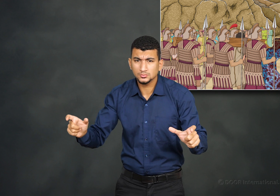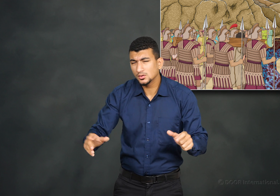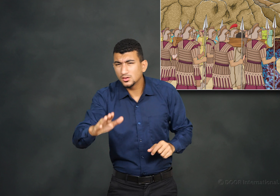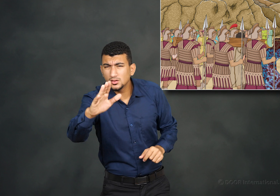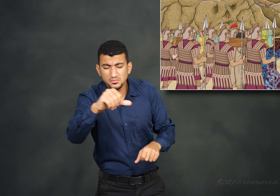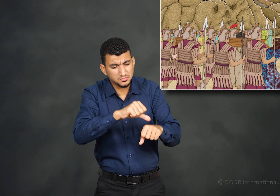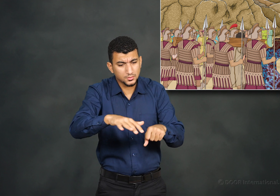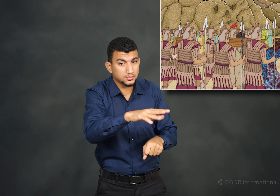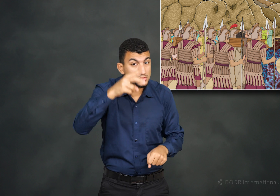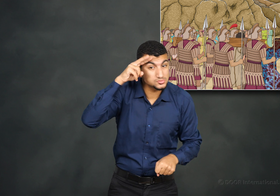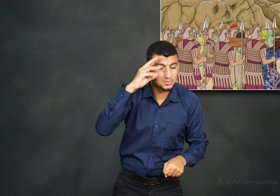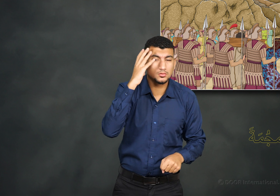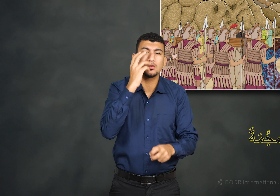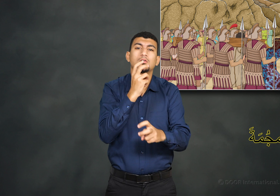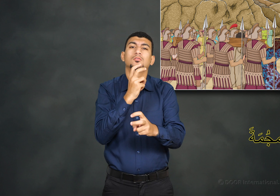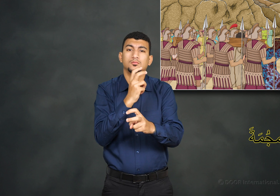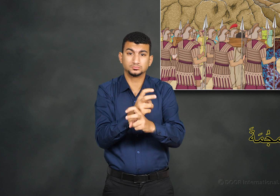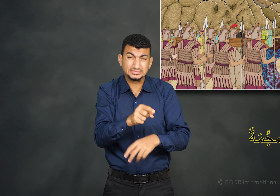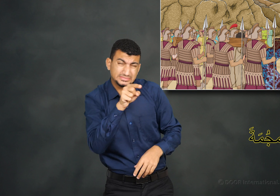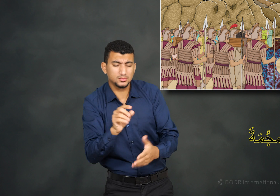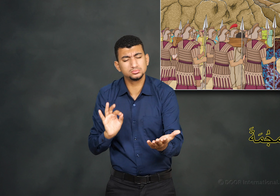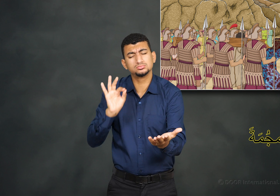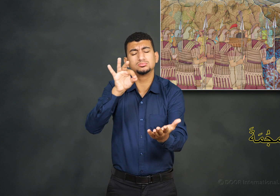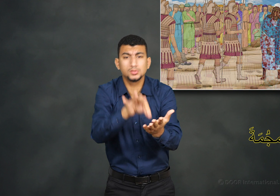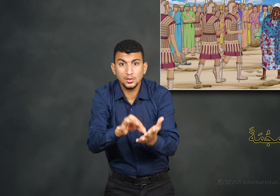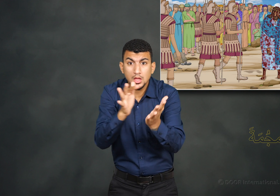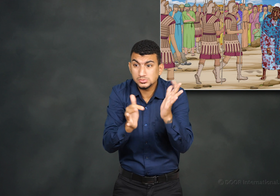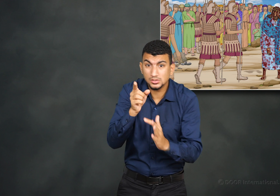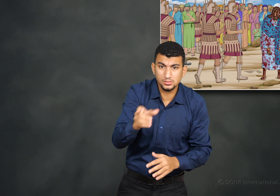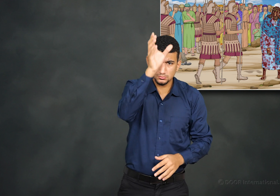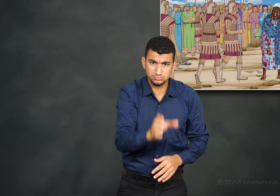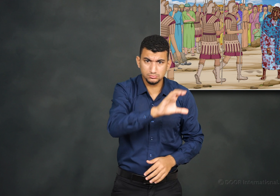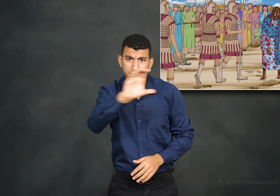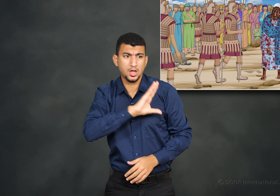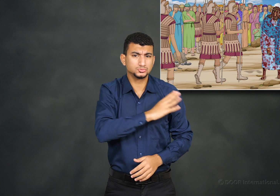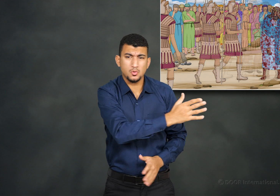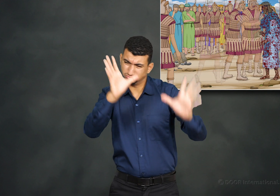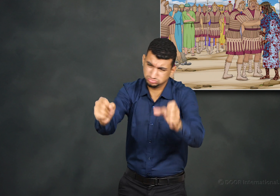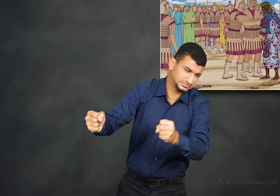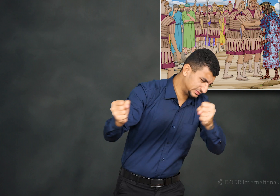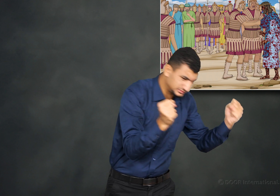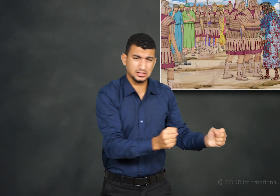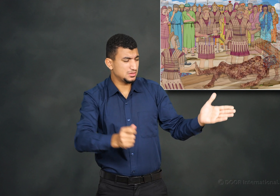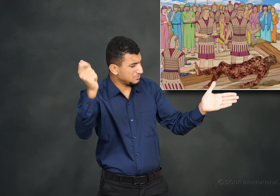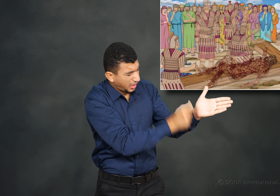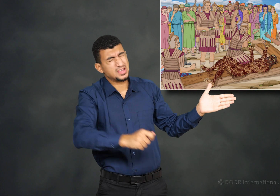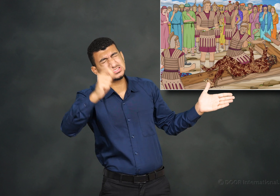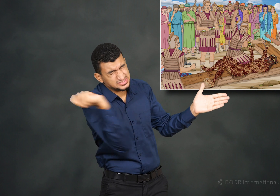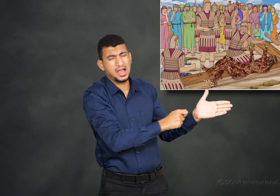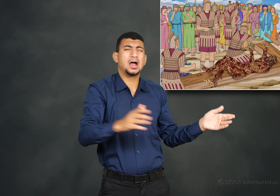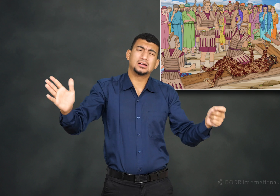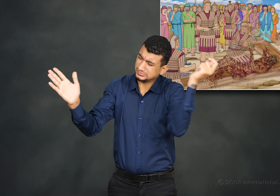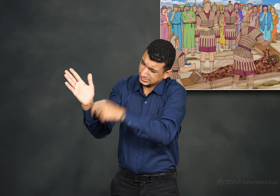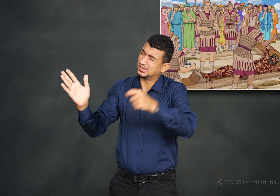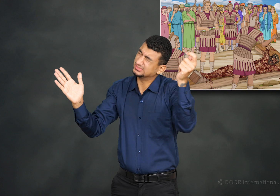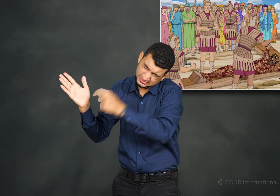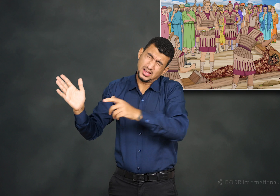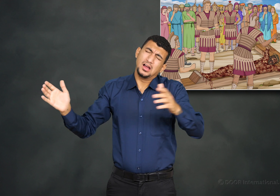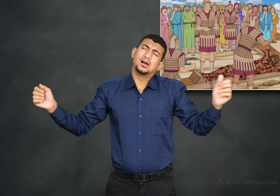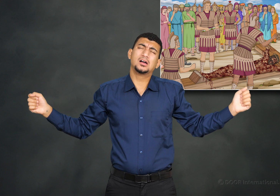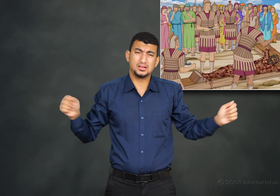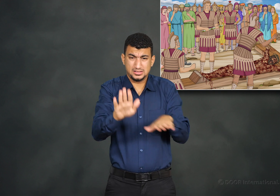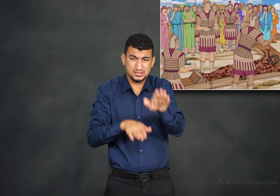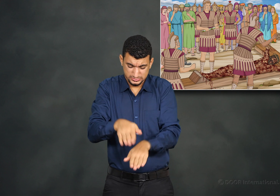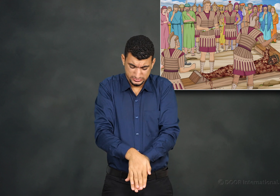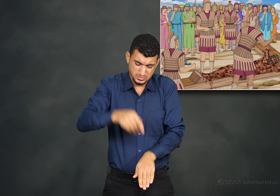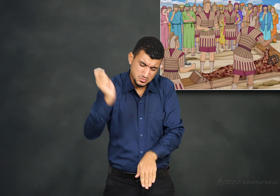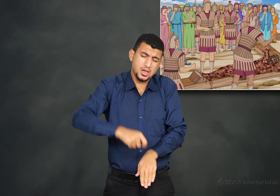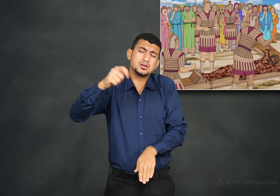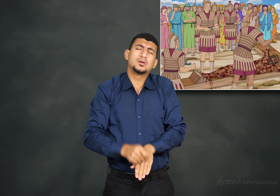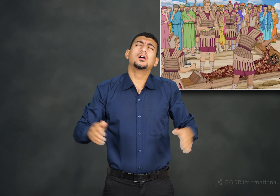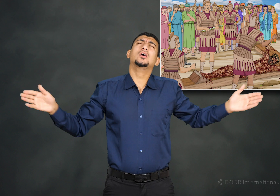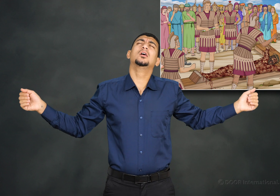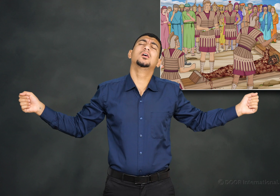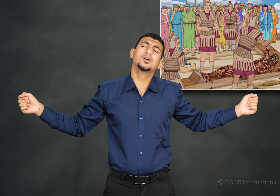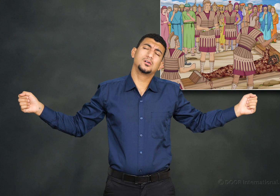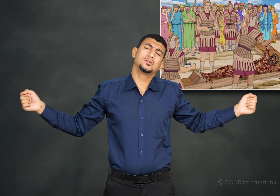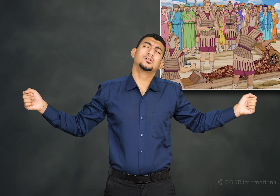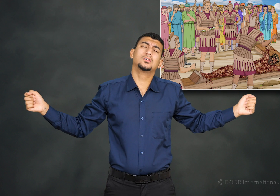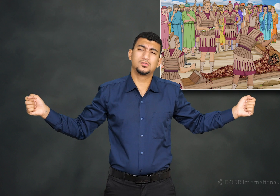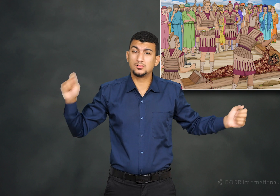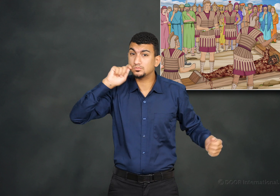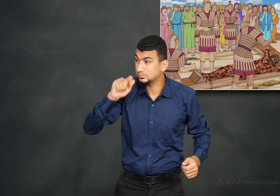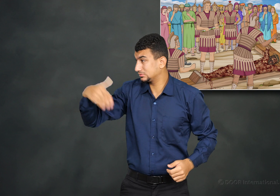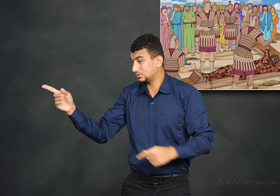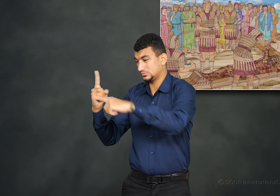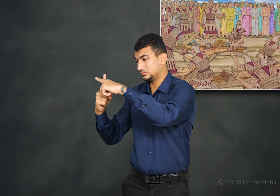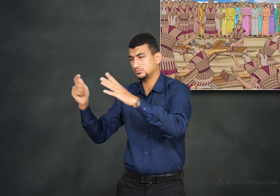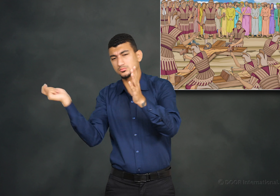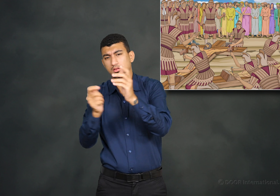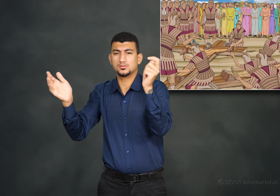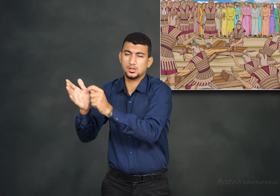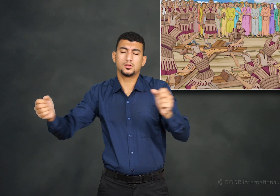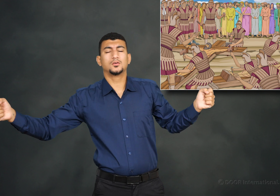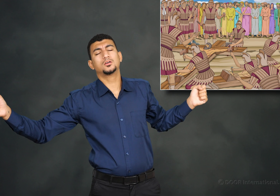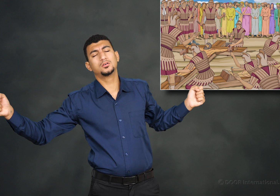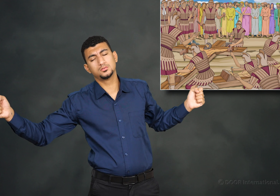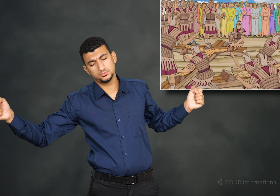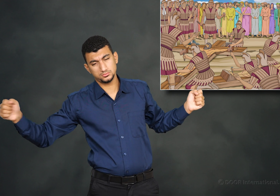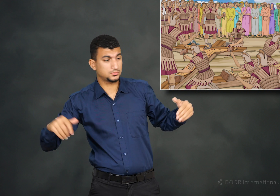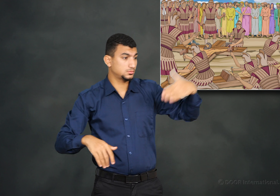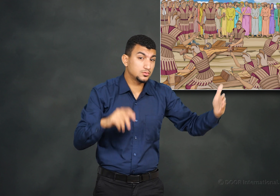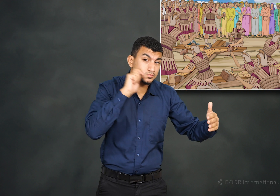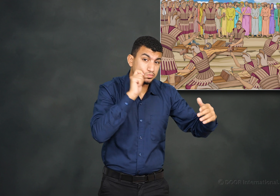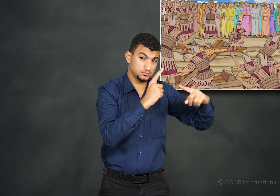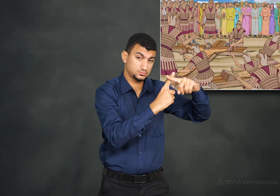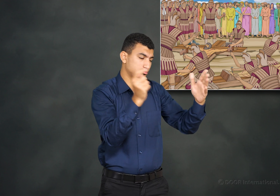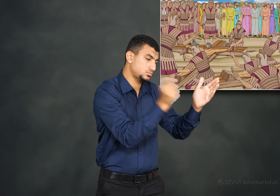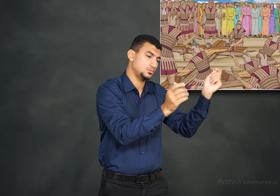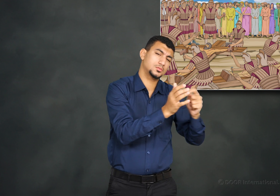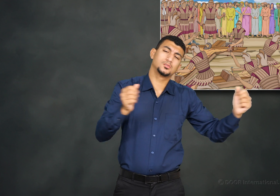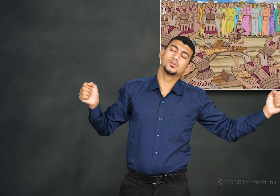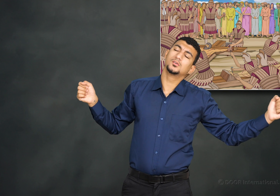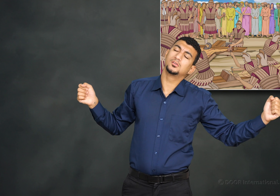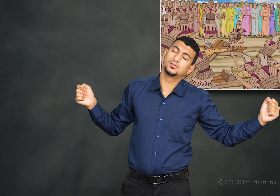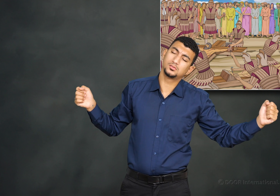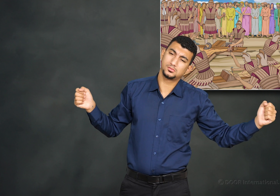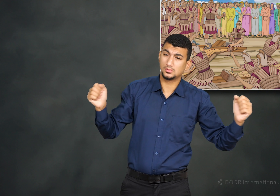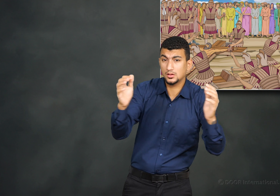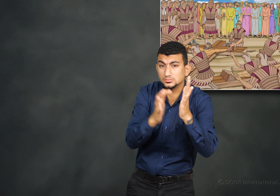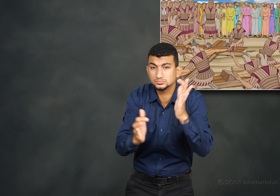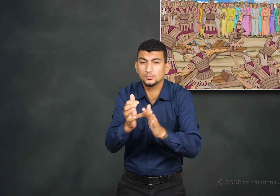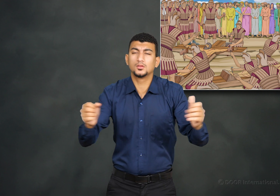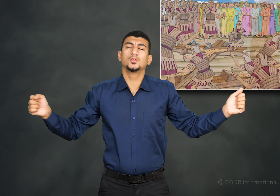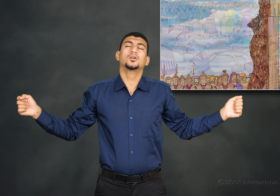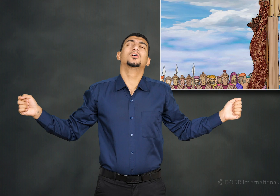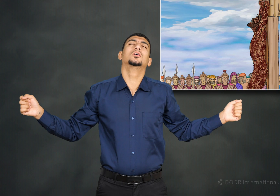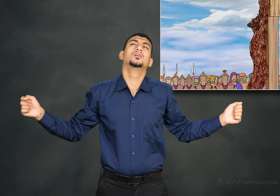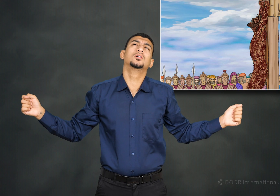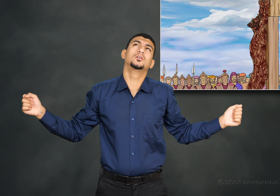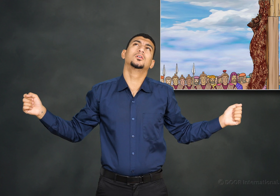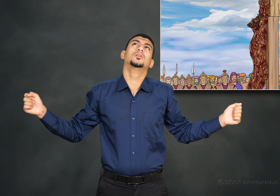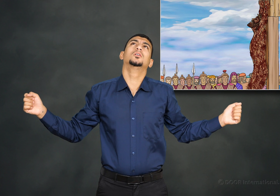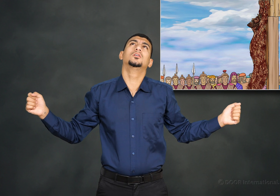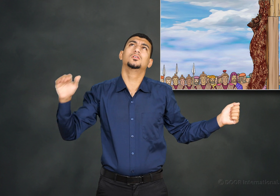When they came to the place called The Skull, they crucified Him there, along with the criminals, one on His right and the other on His left.